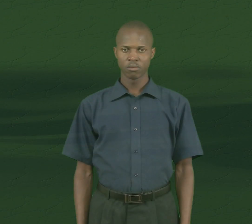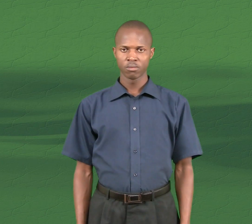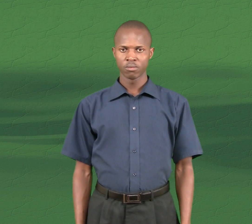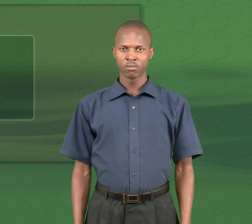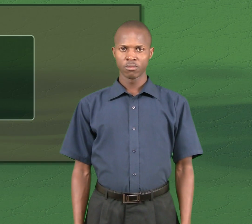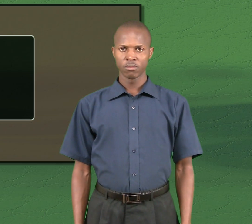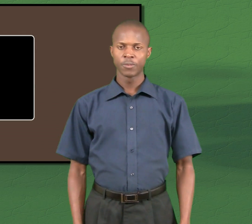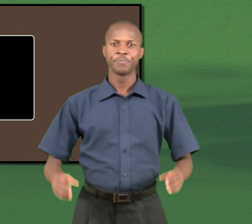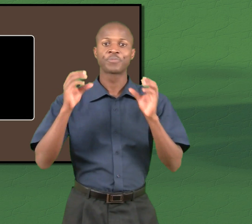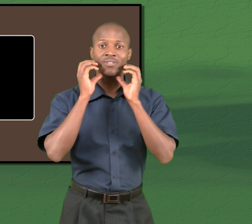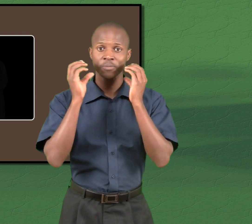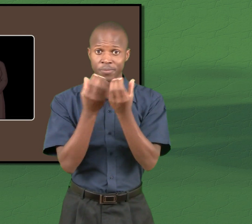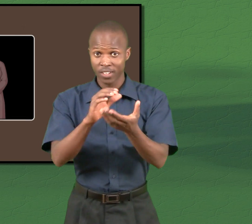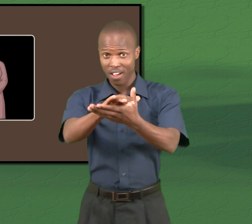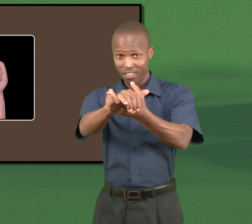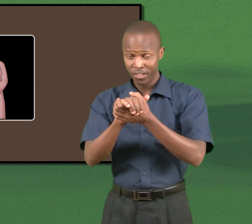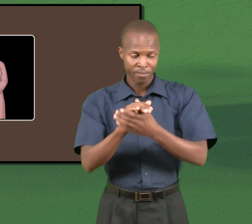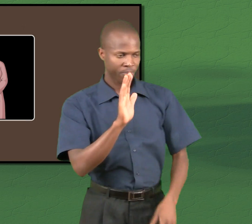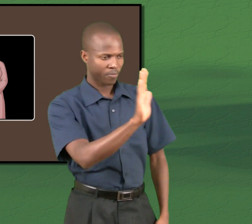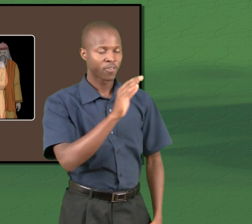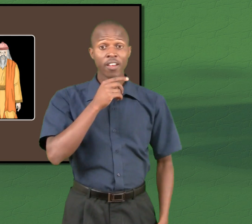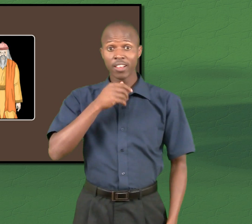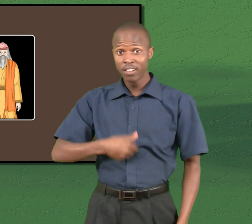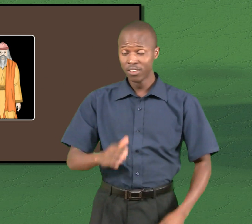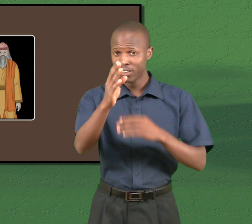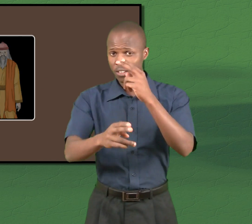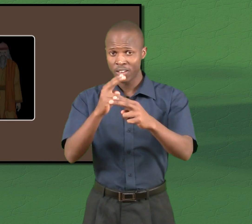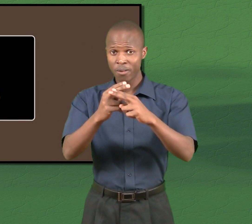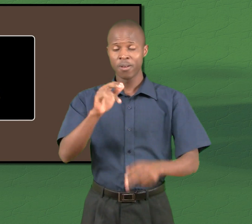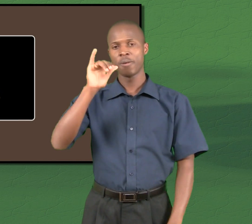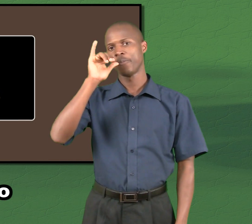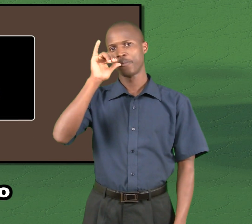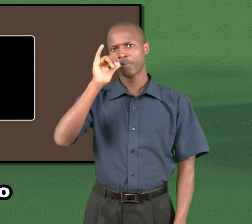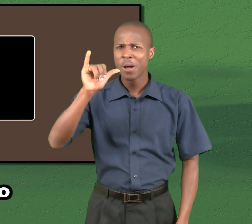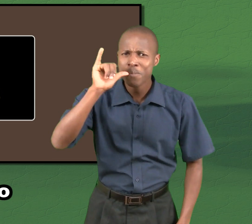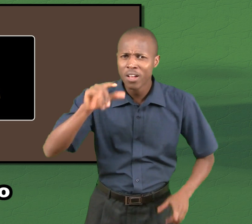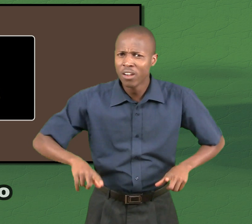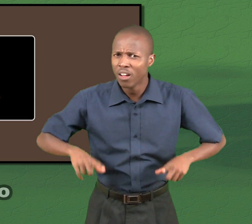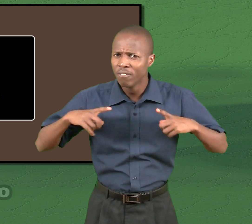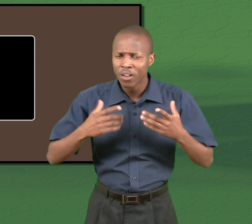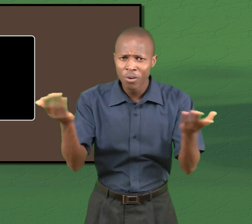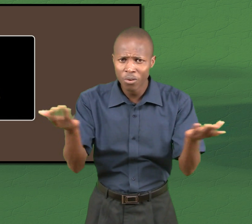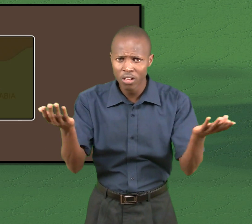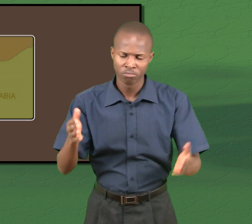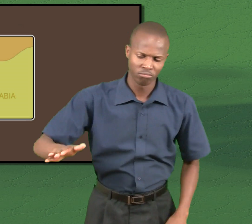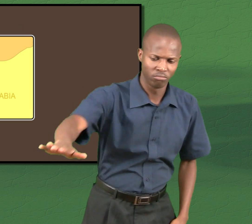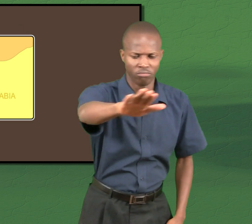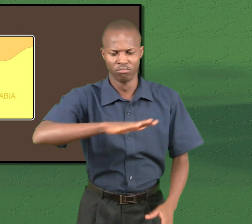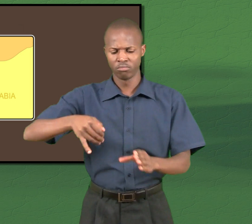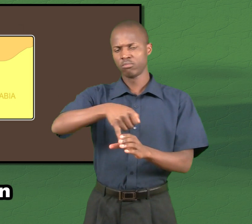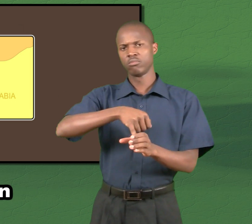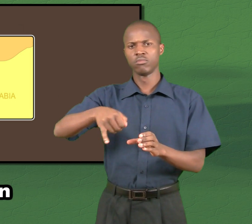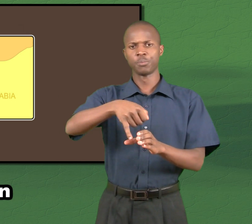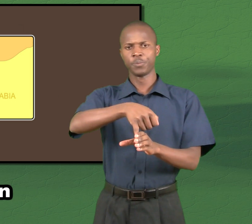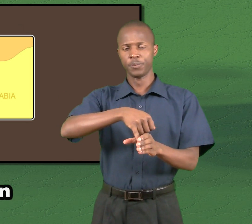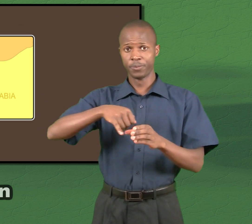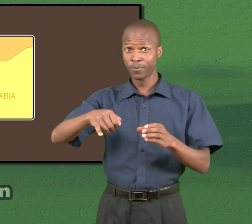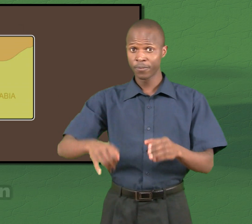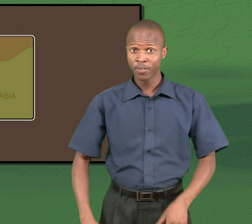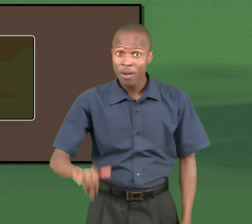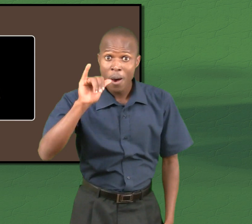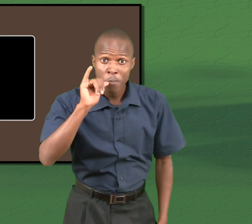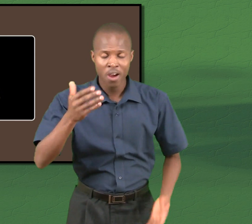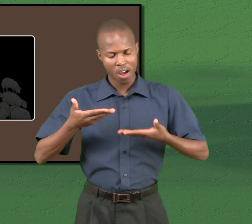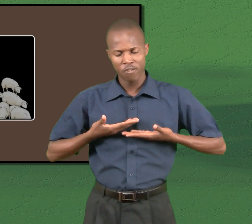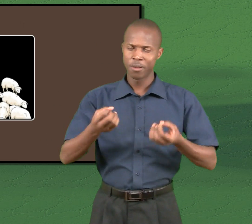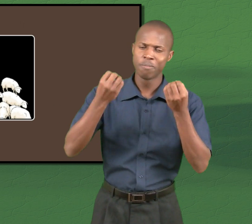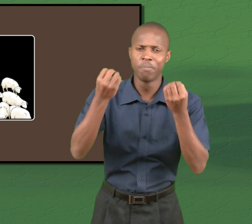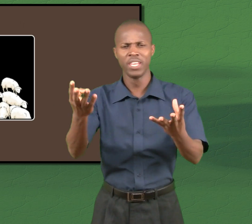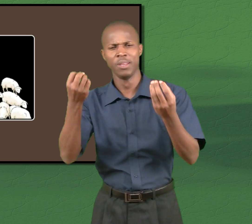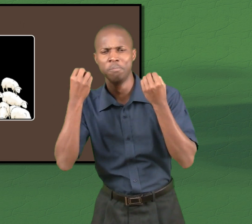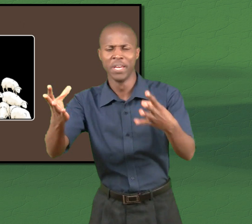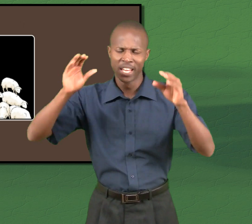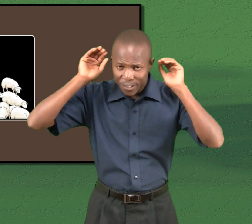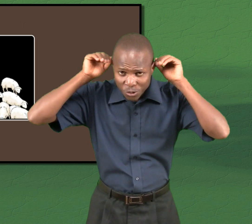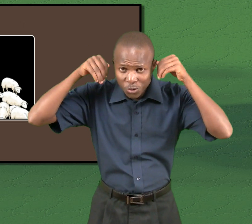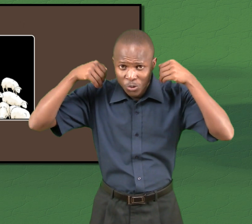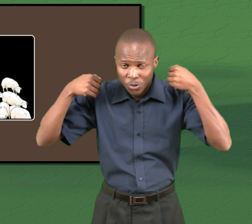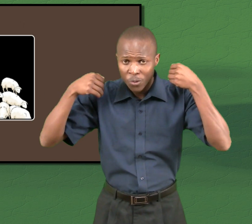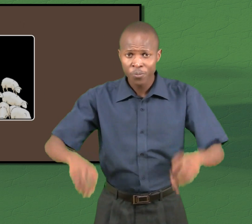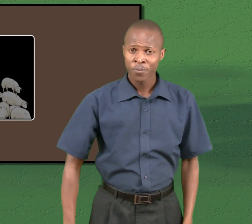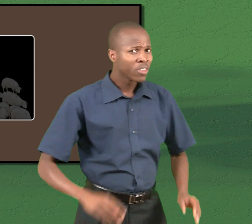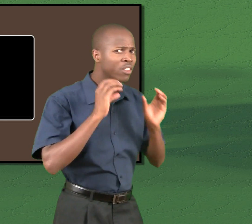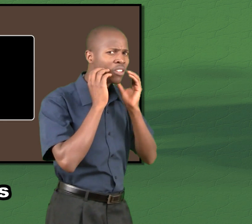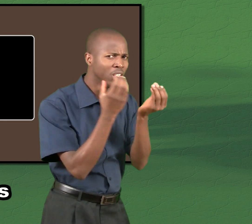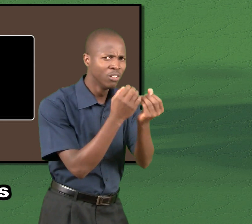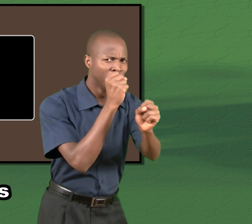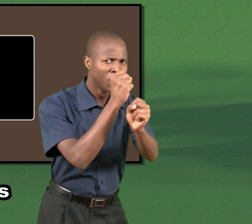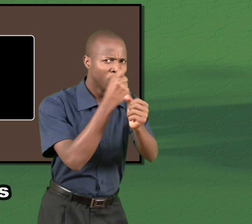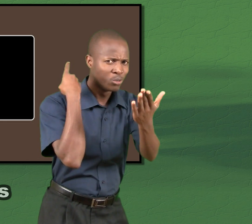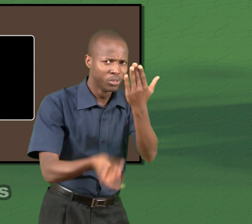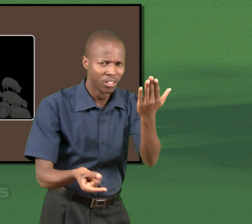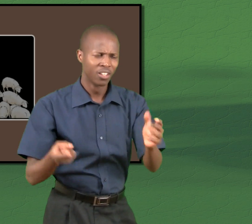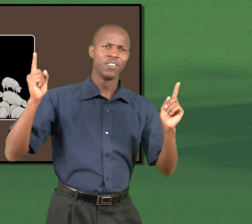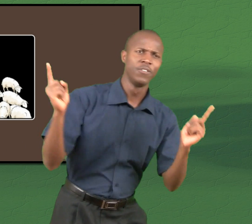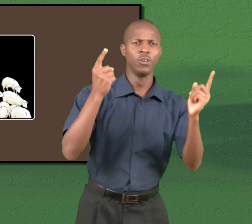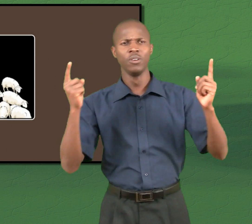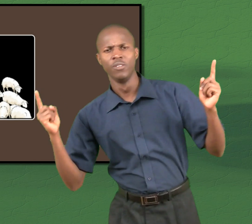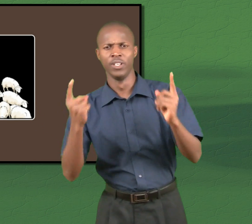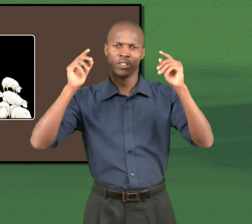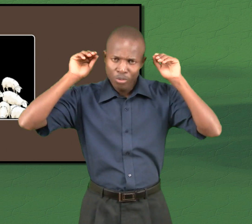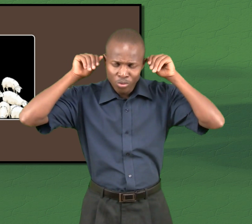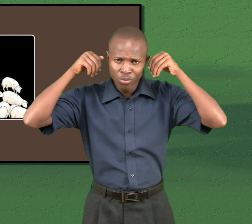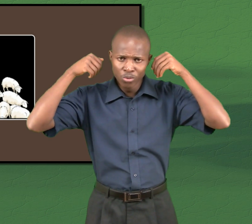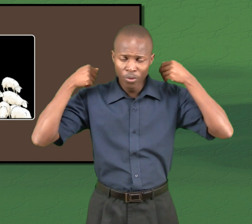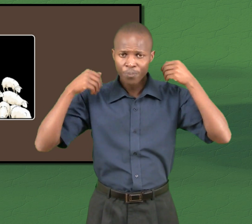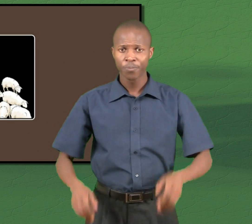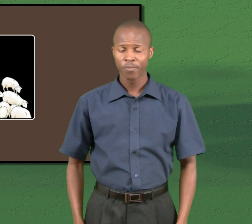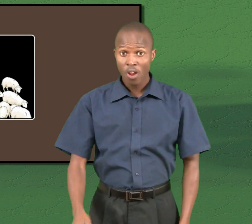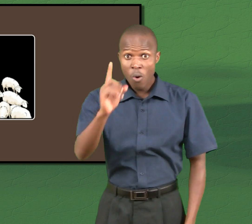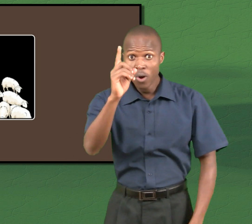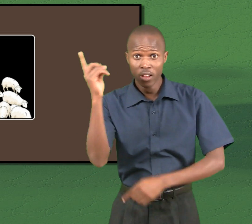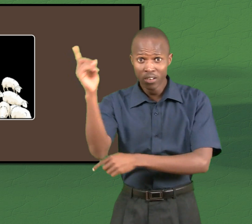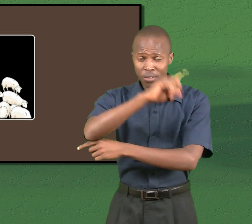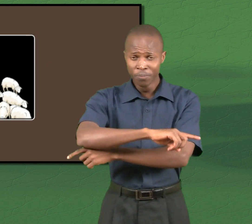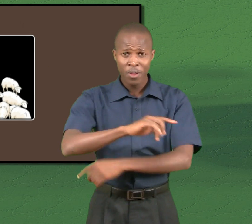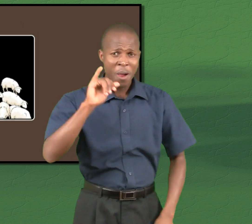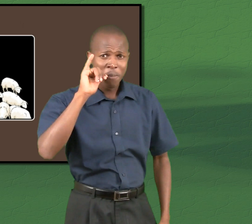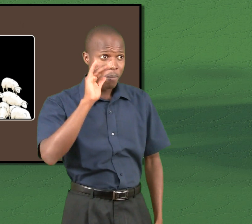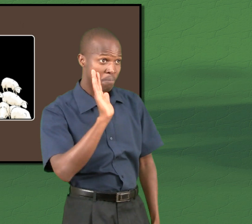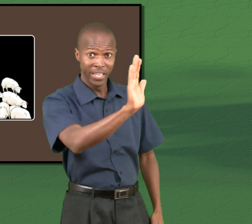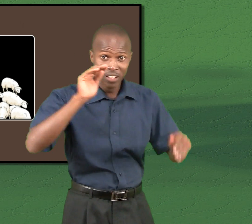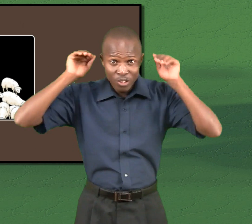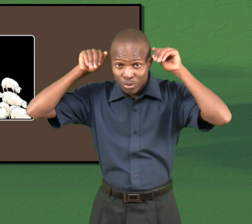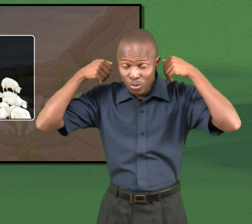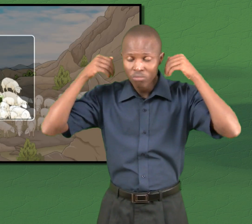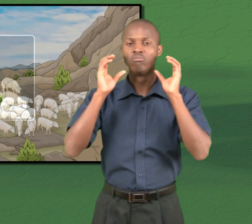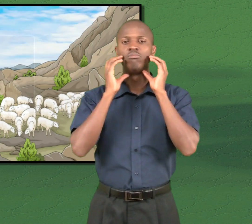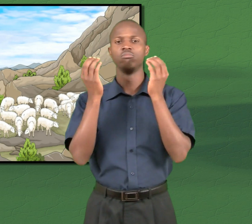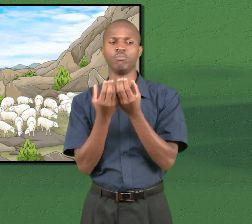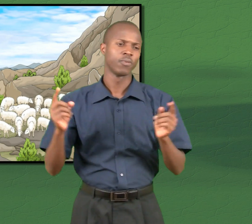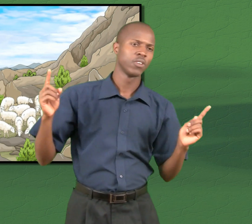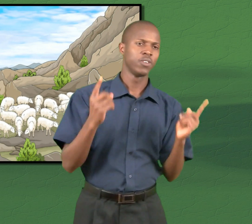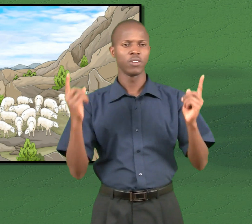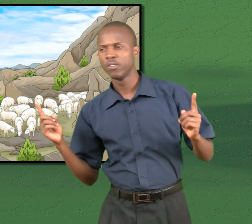Meanwhile, Moses was shepherding the flock of his father-in-law Jethro, the priest of Midian.